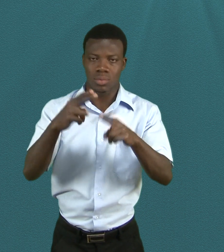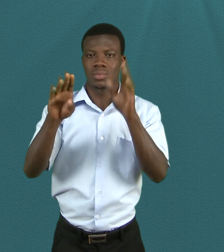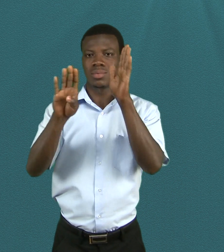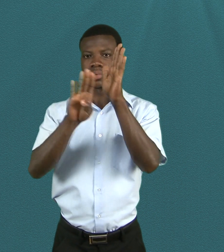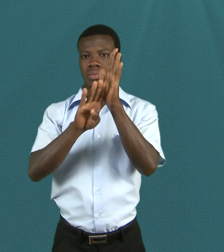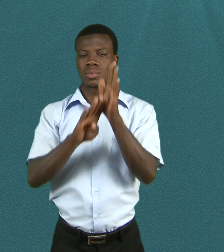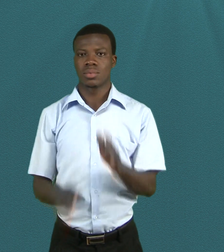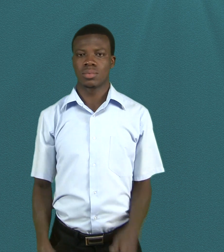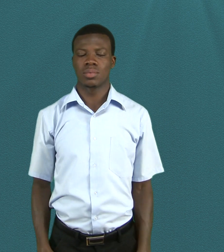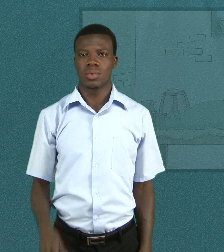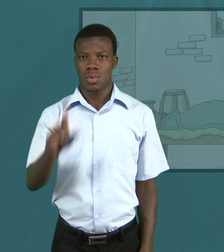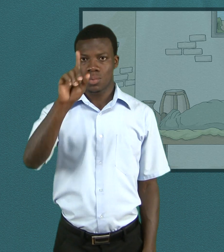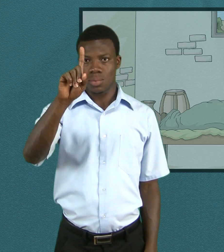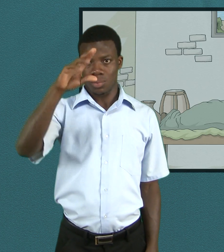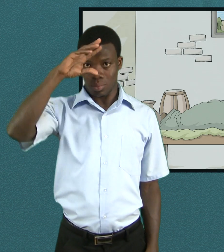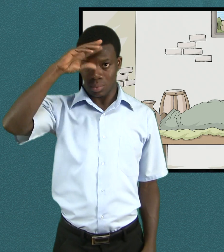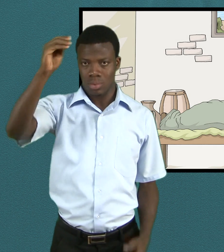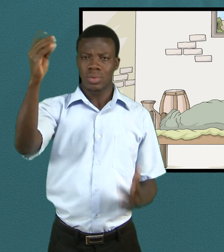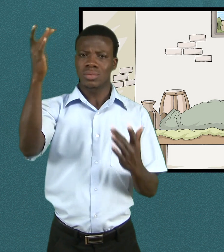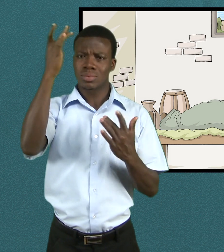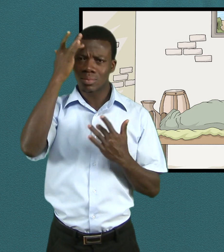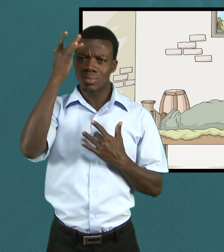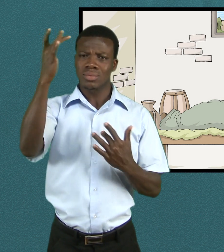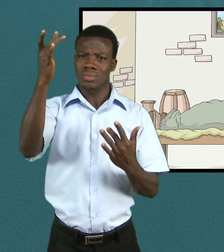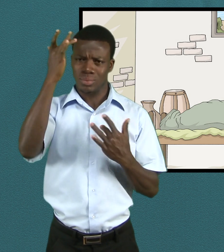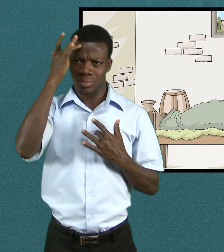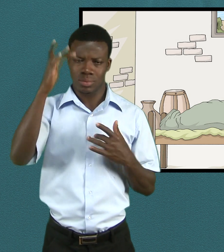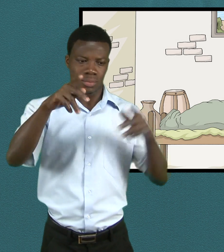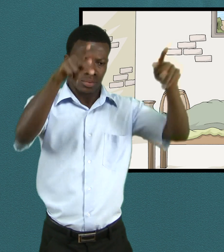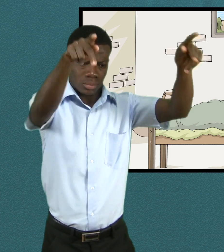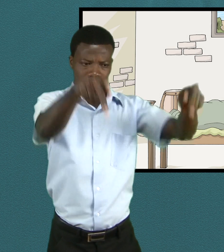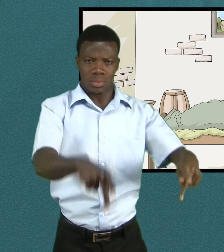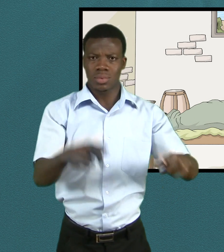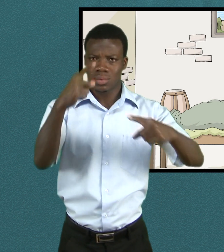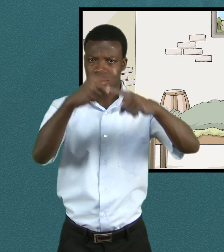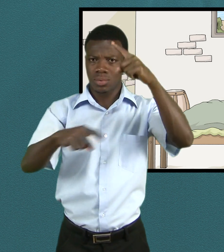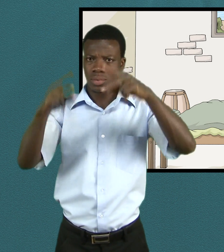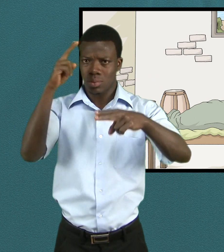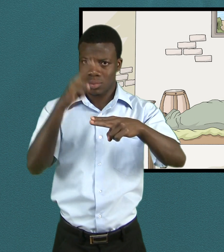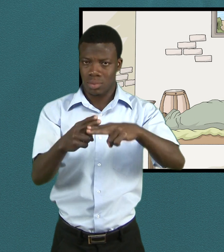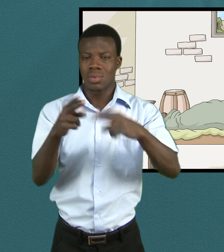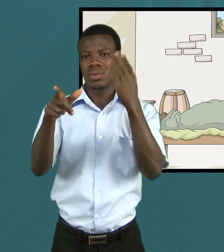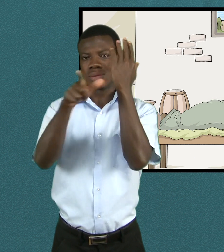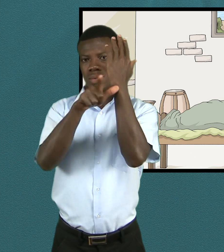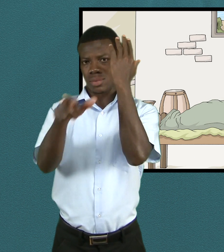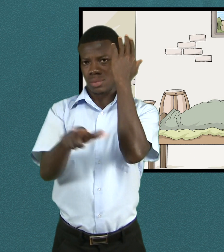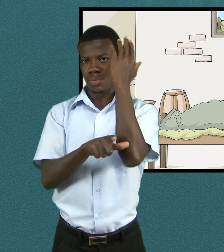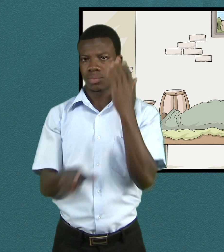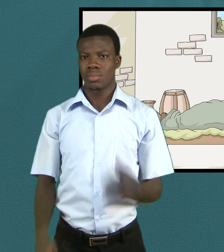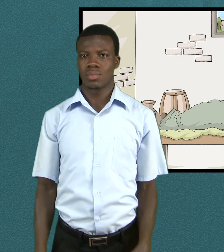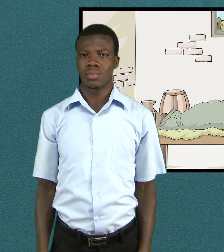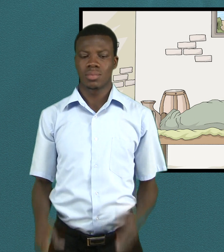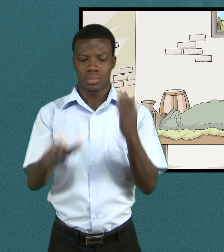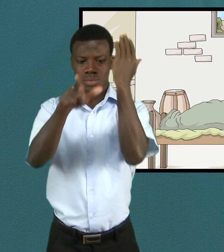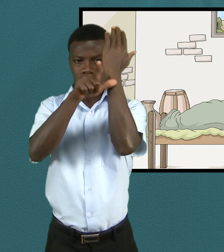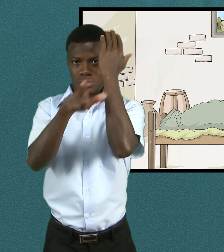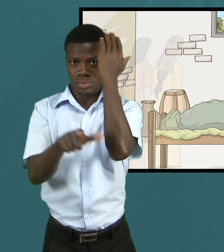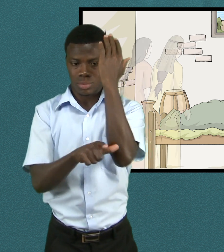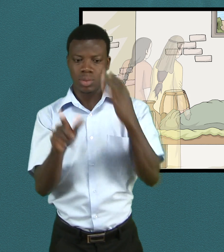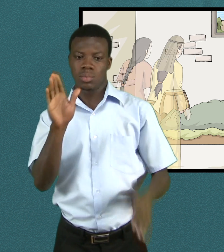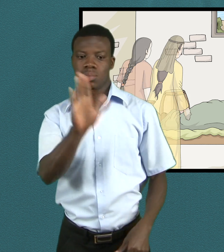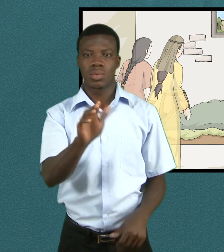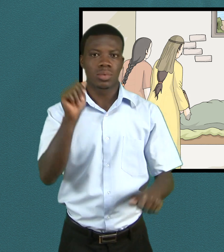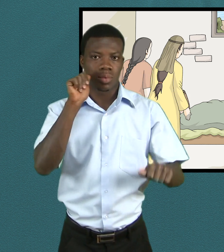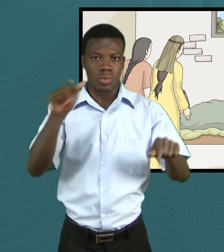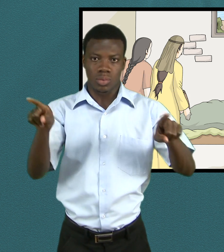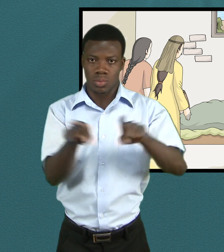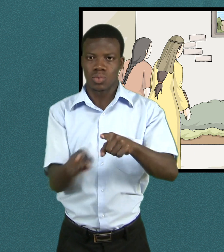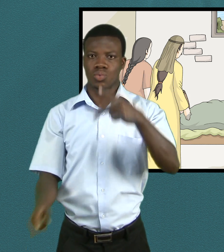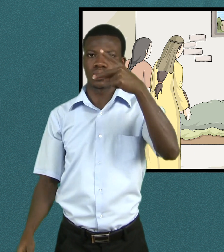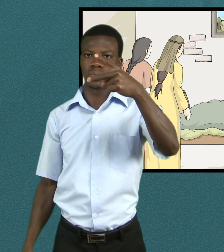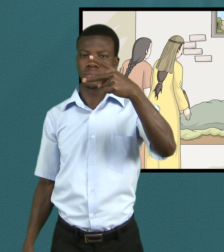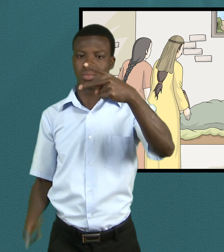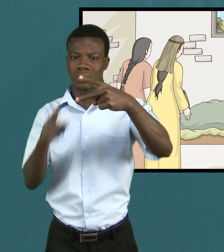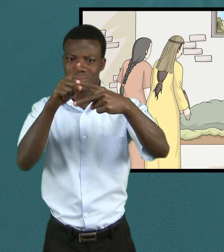At this time a man named Lazarus was sick.